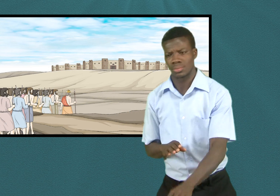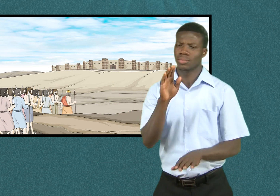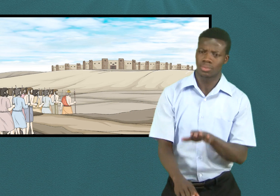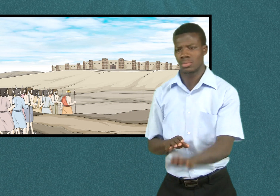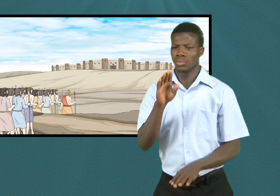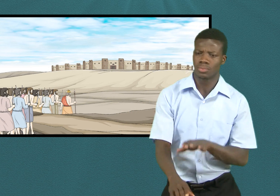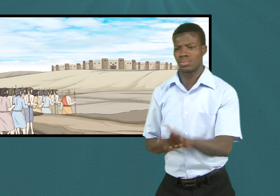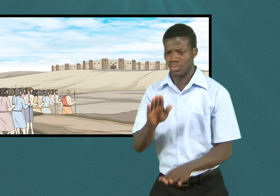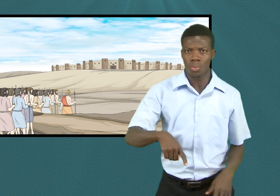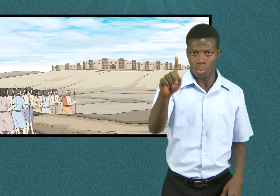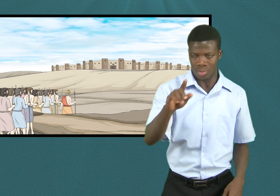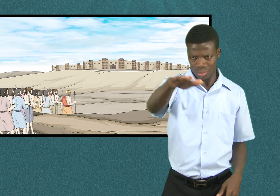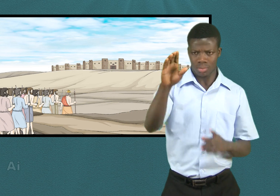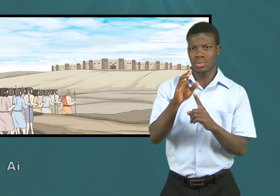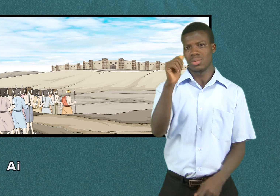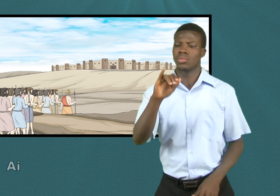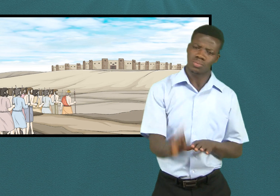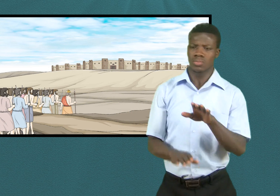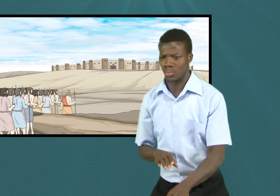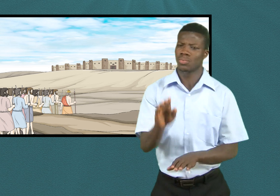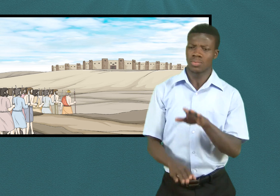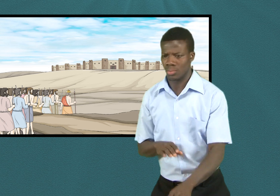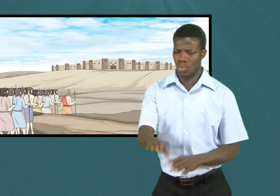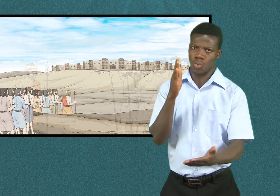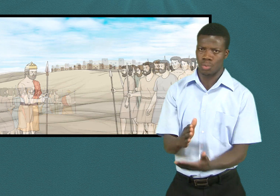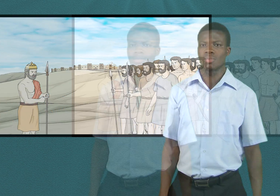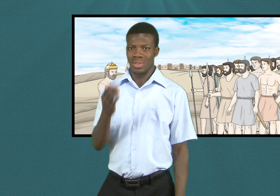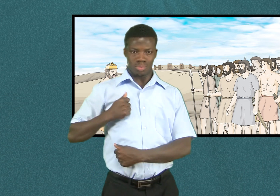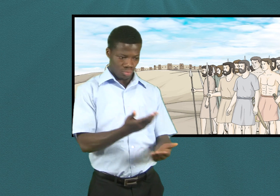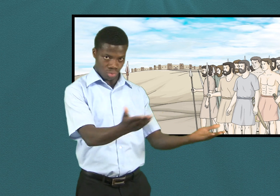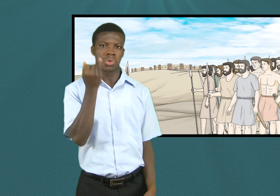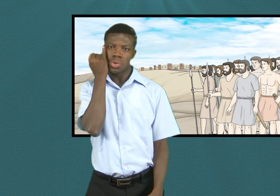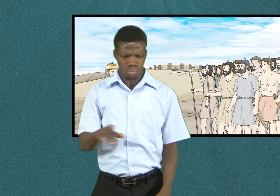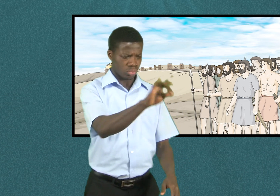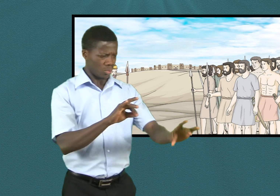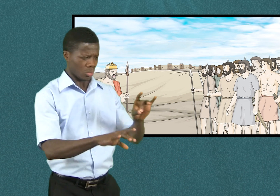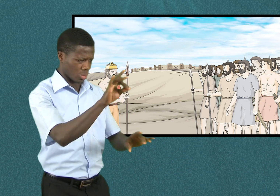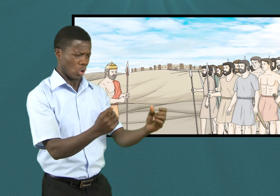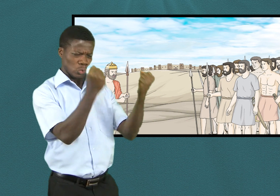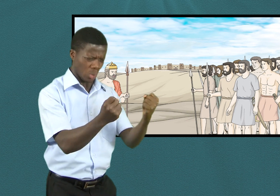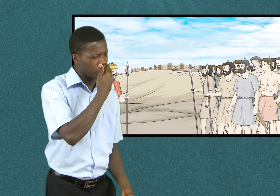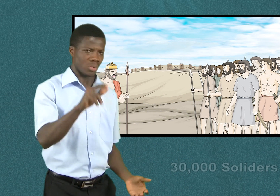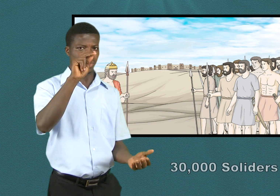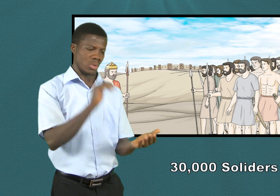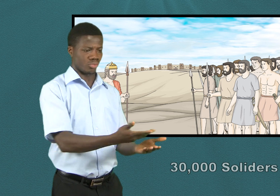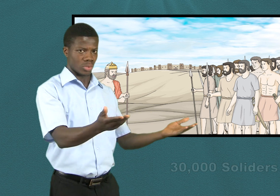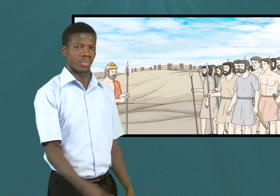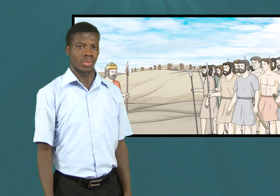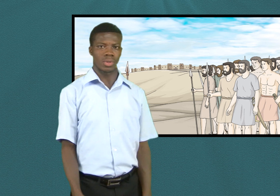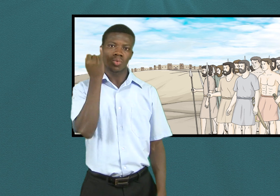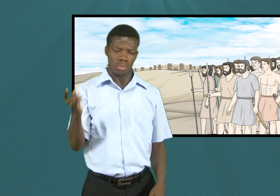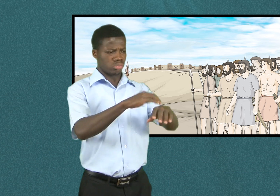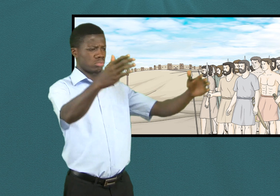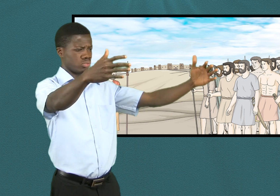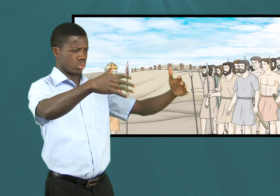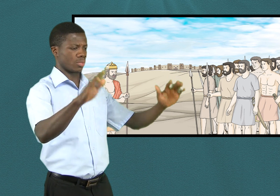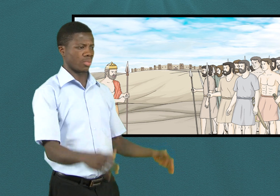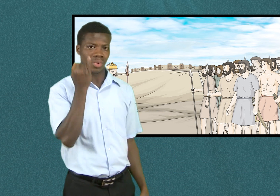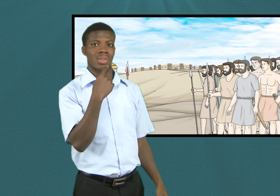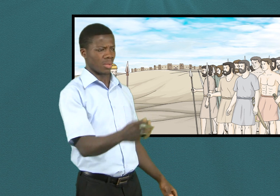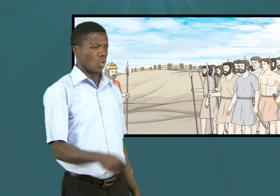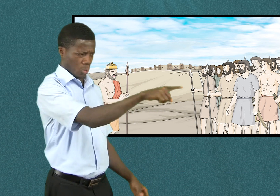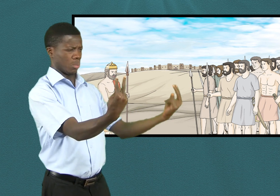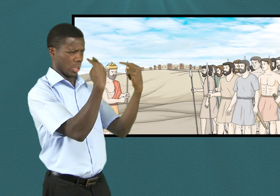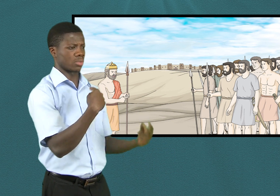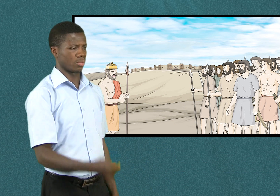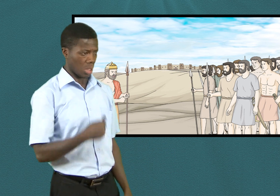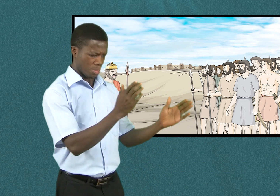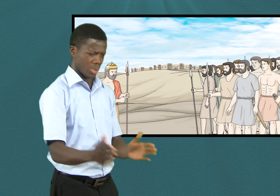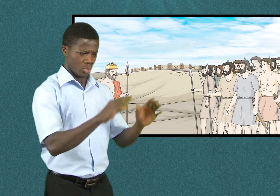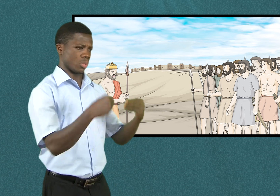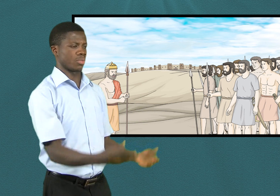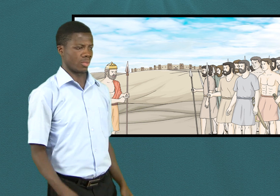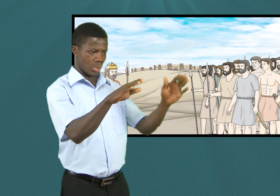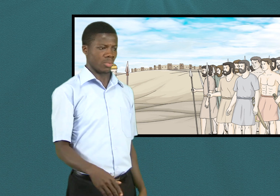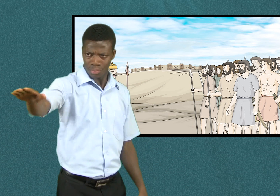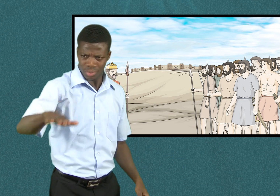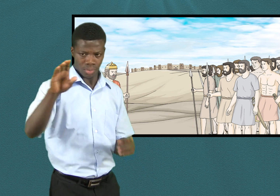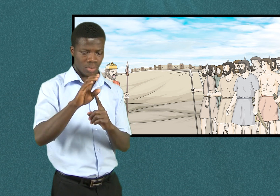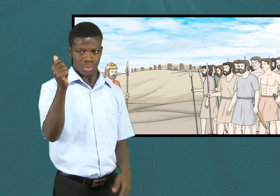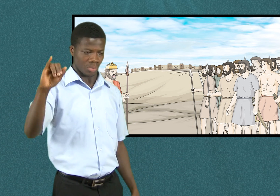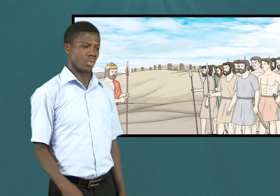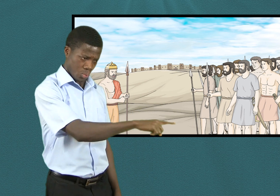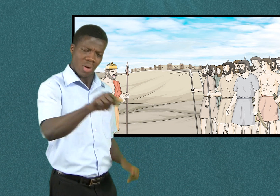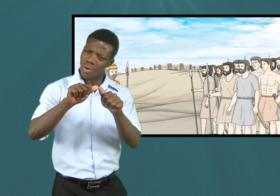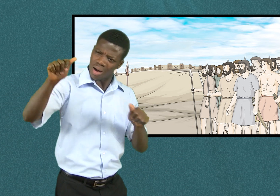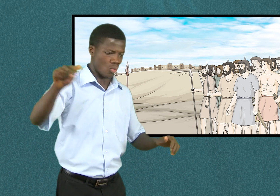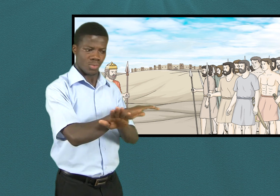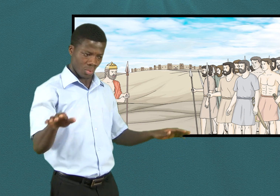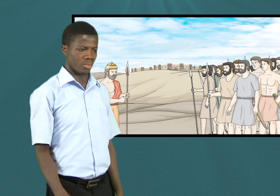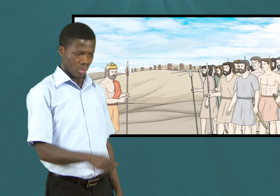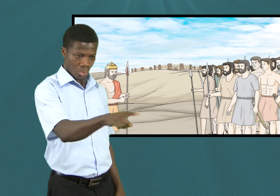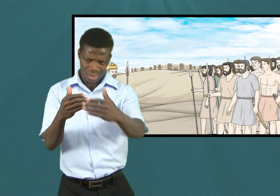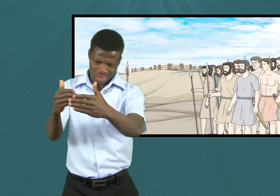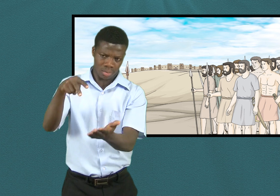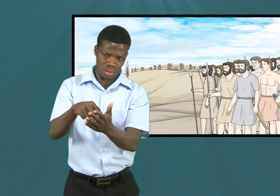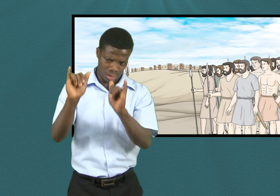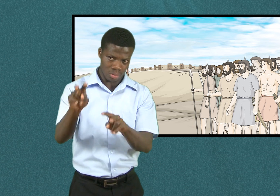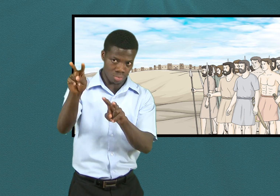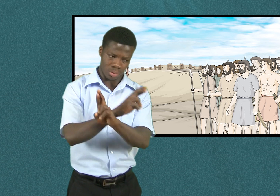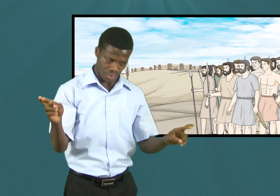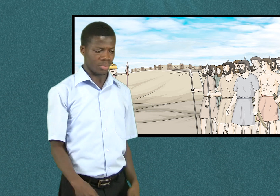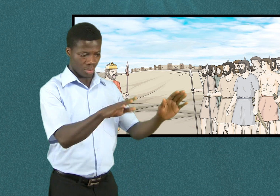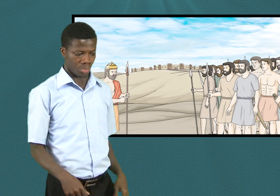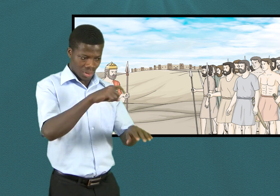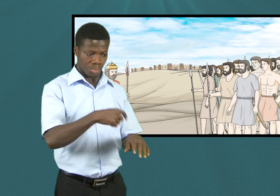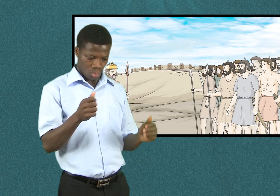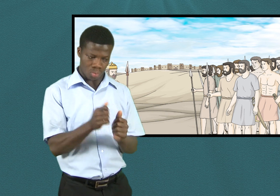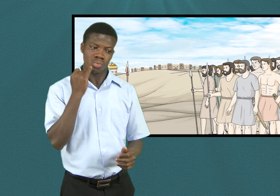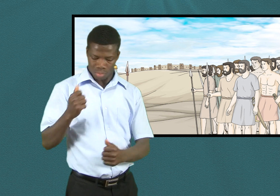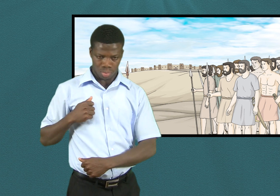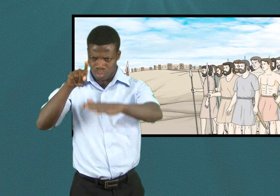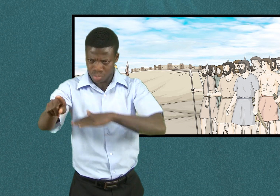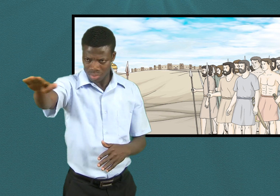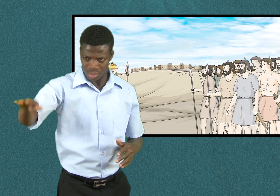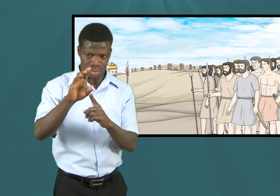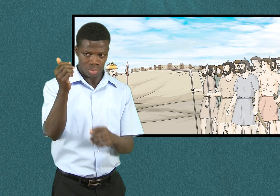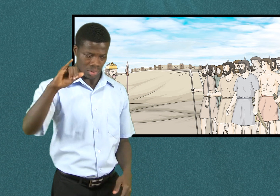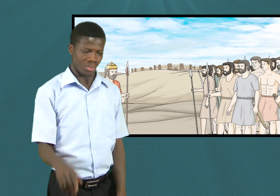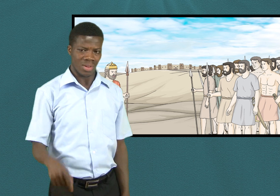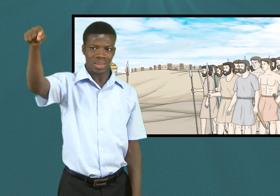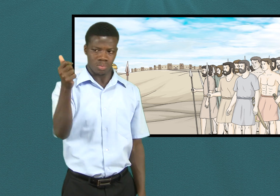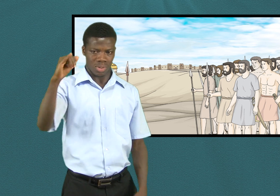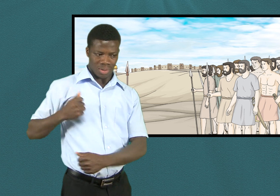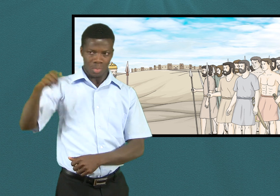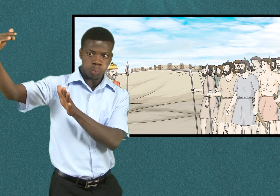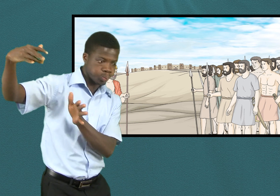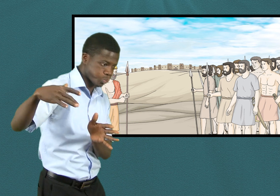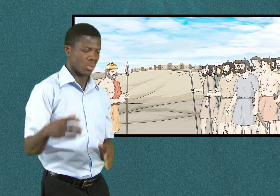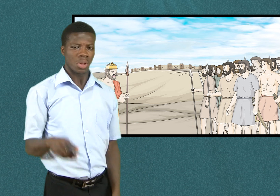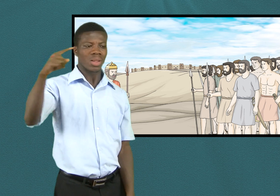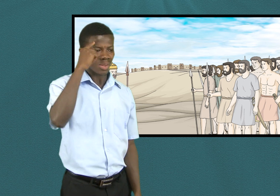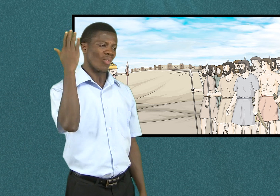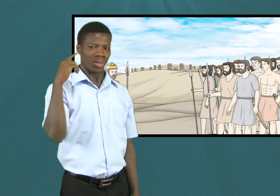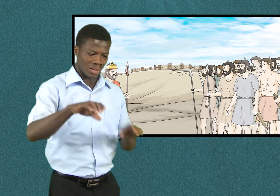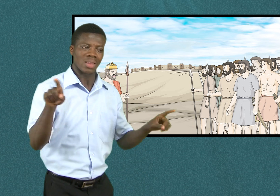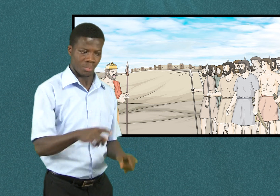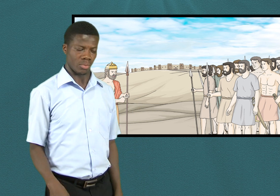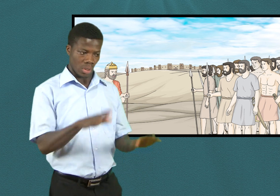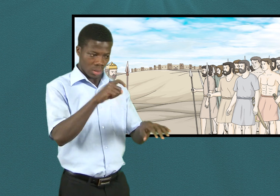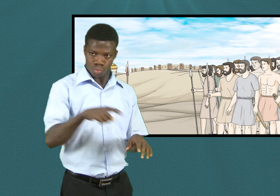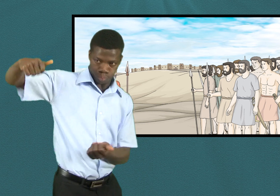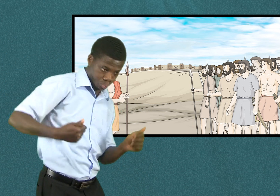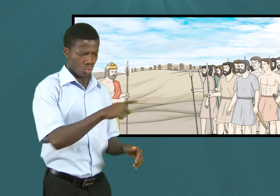They will pursue us until we have drawn them away from the city, for they will say, ‘The Israelites are running away from us as they did before.’ So as we flee from them, you are to rise from the ambush and seize the city, for the LORD your God will deliver it into your hand. And when you have taken the city, set it on fire. Do as the LORD has commanded! See, I have given you orders.”